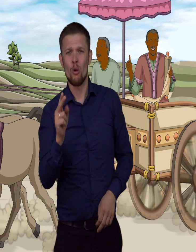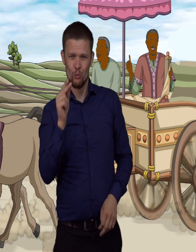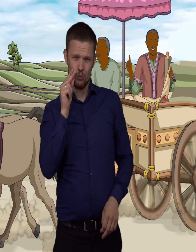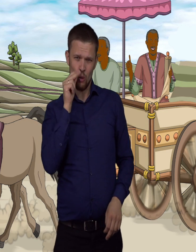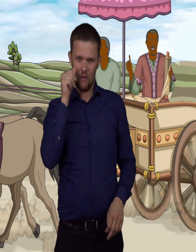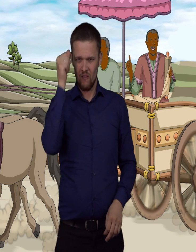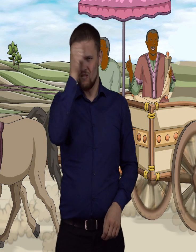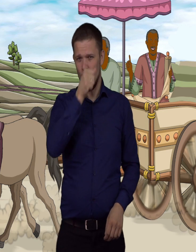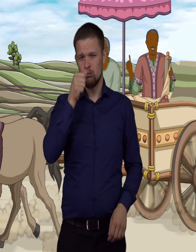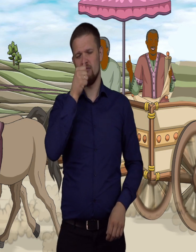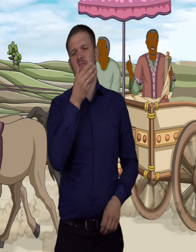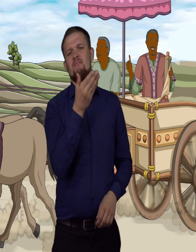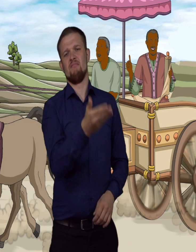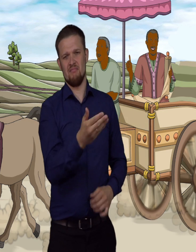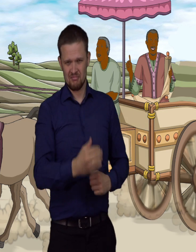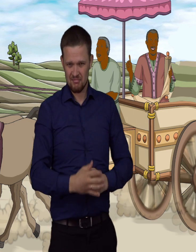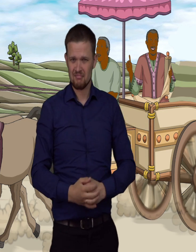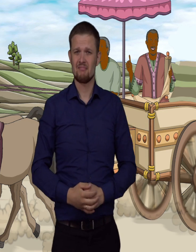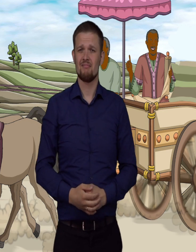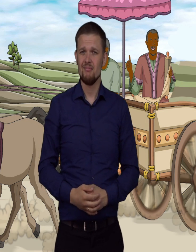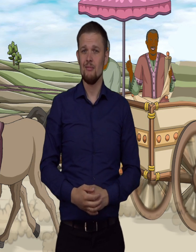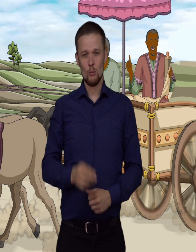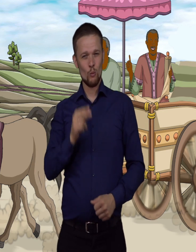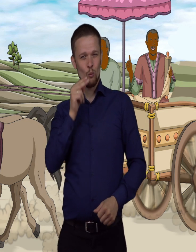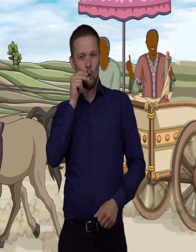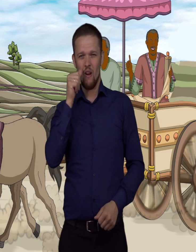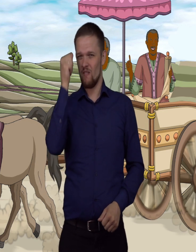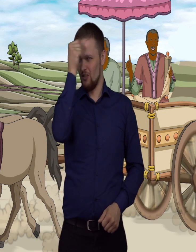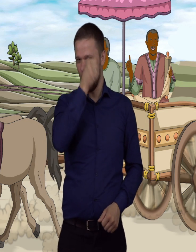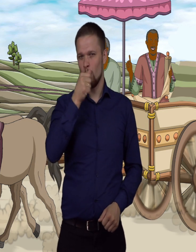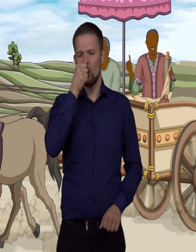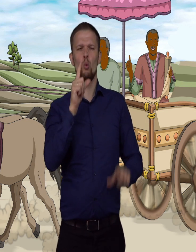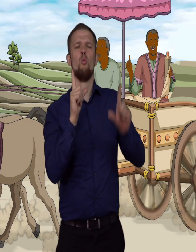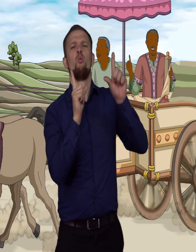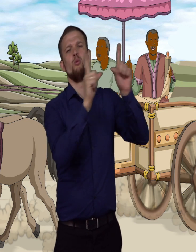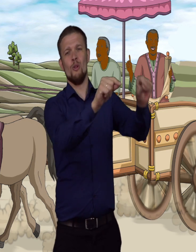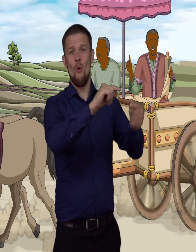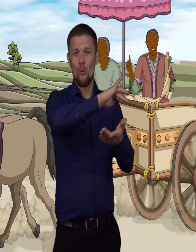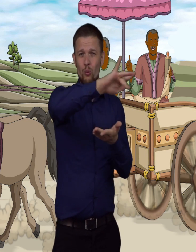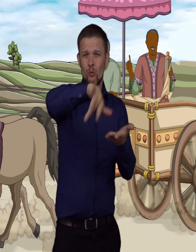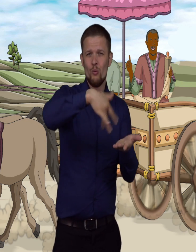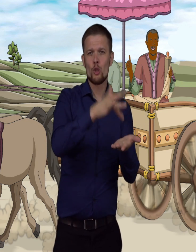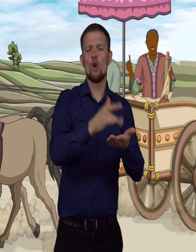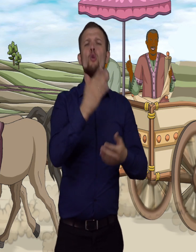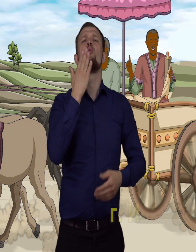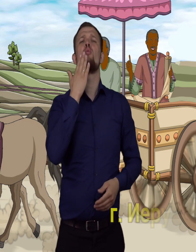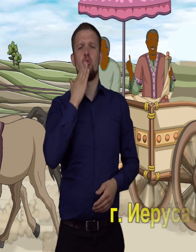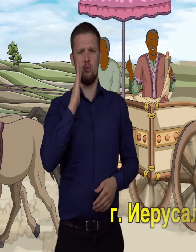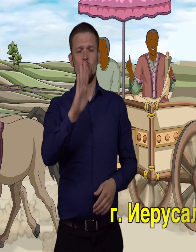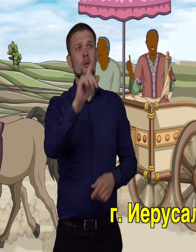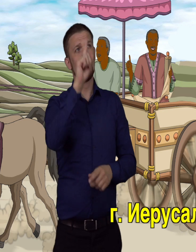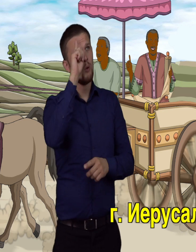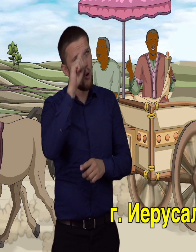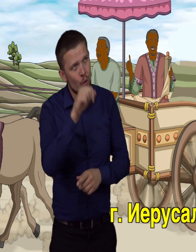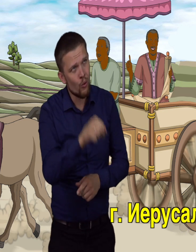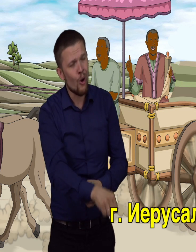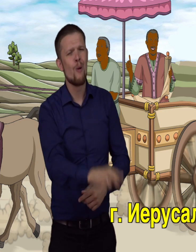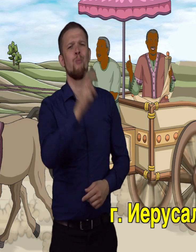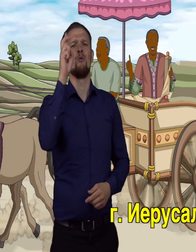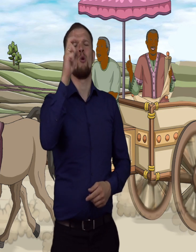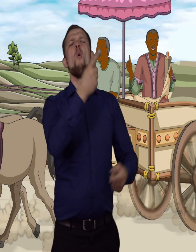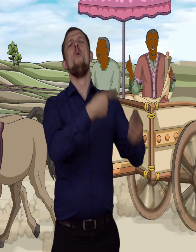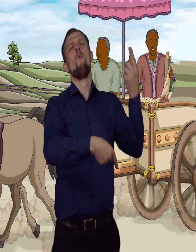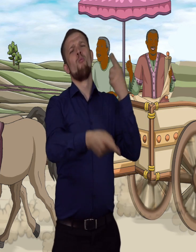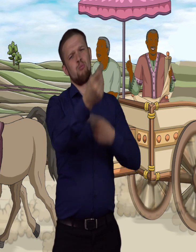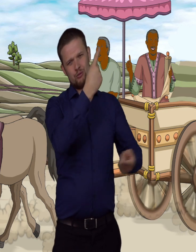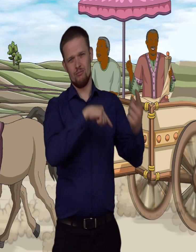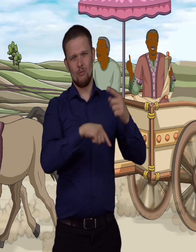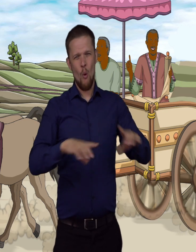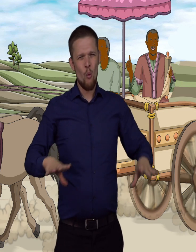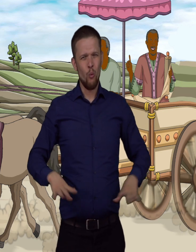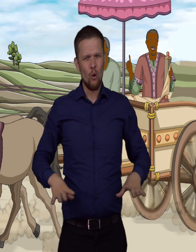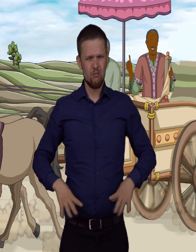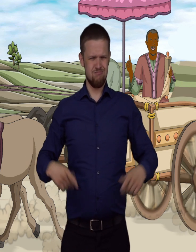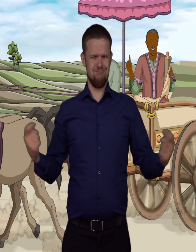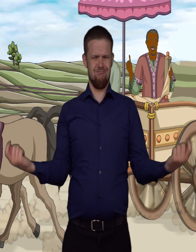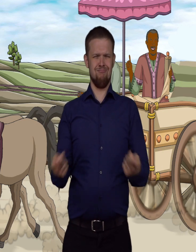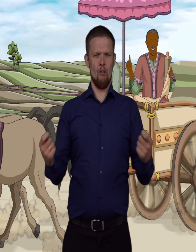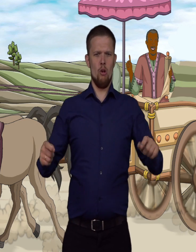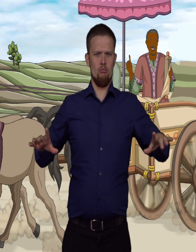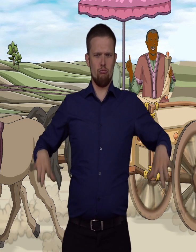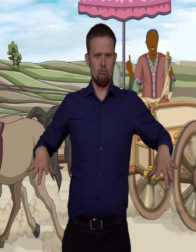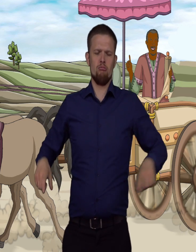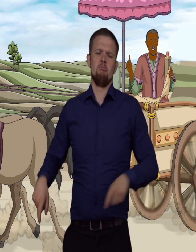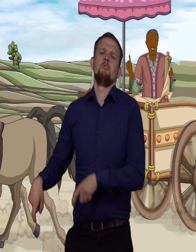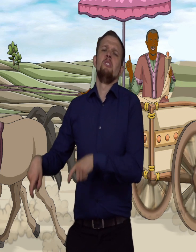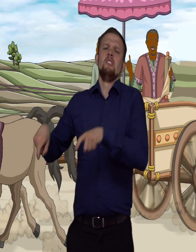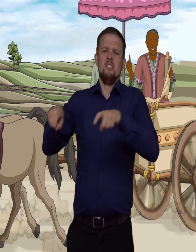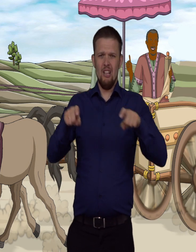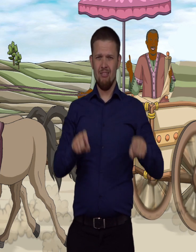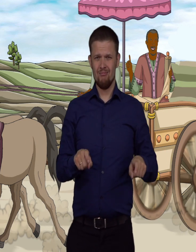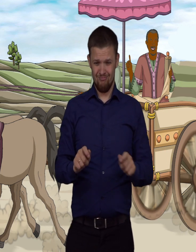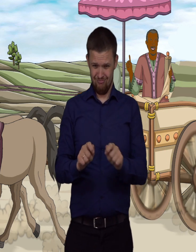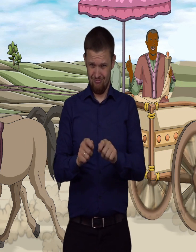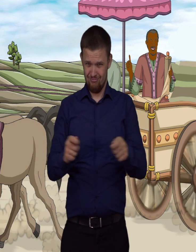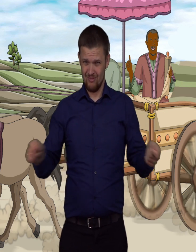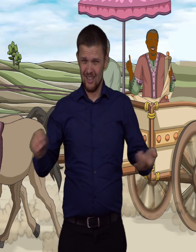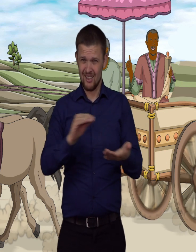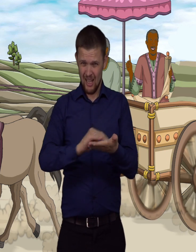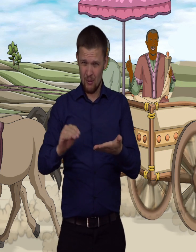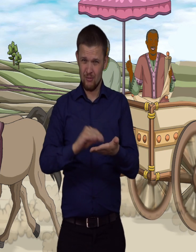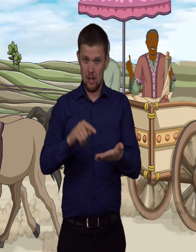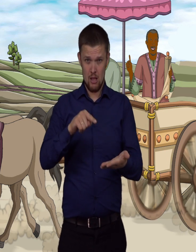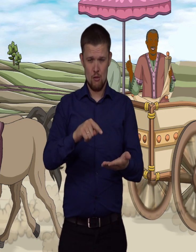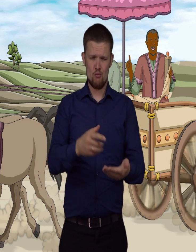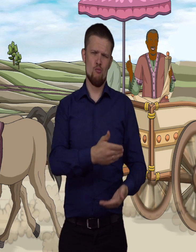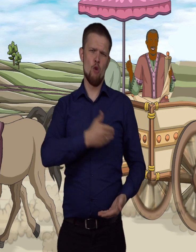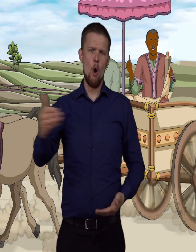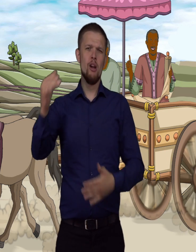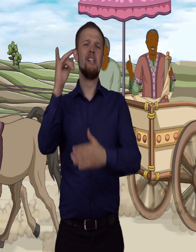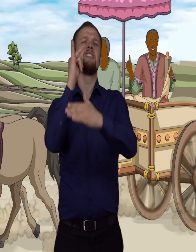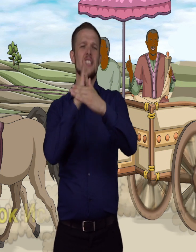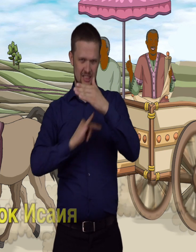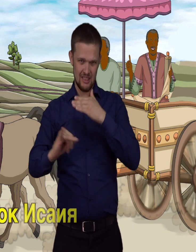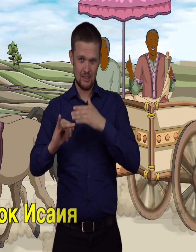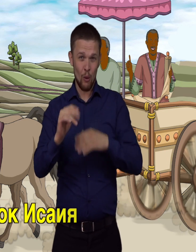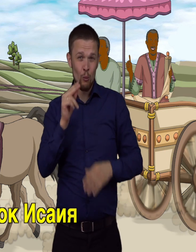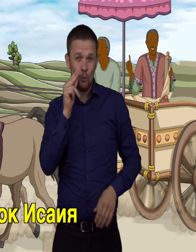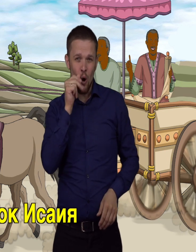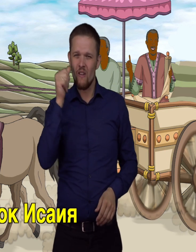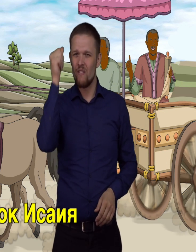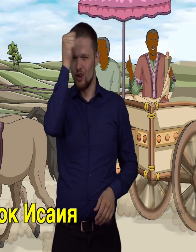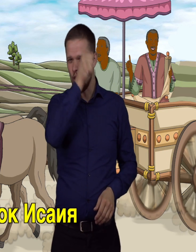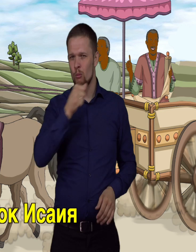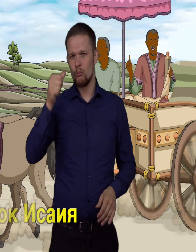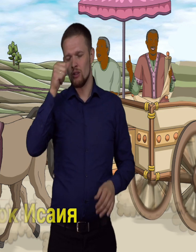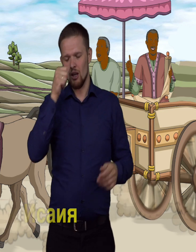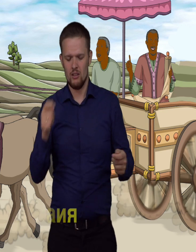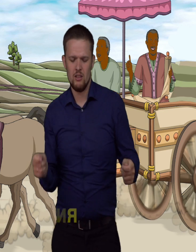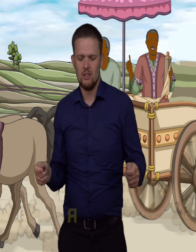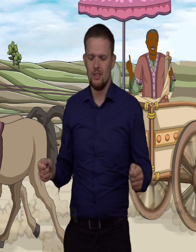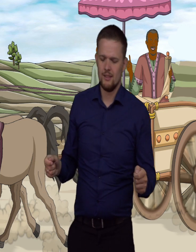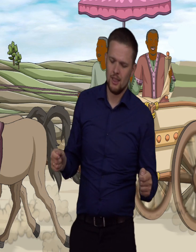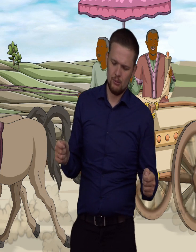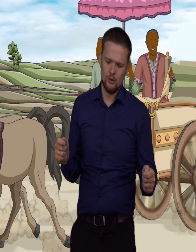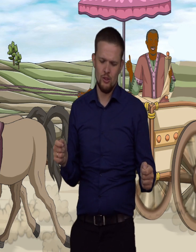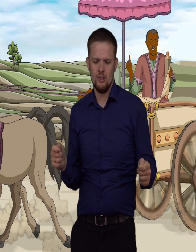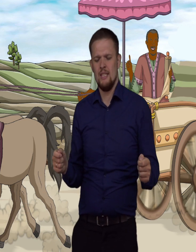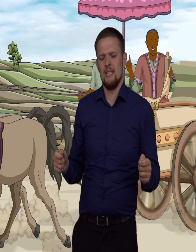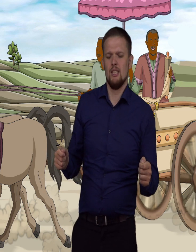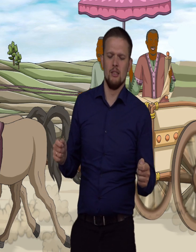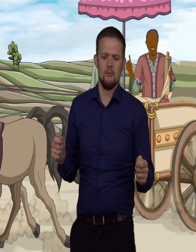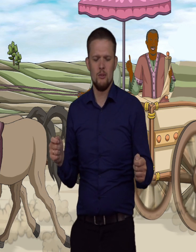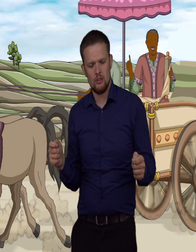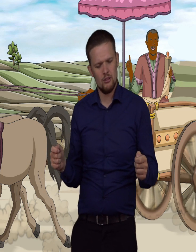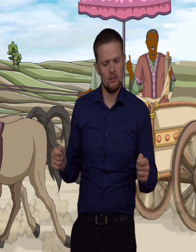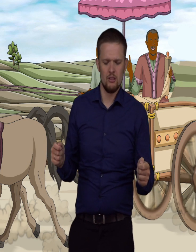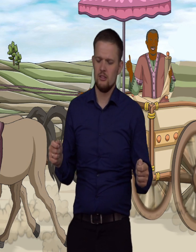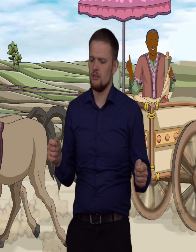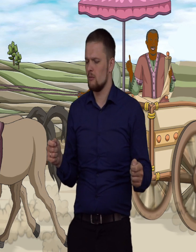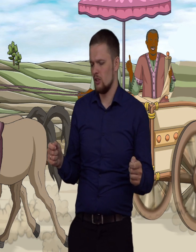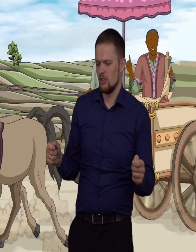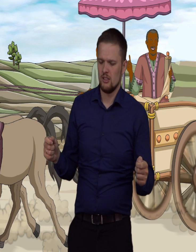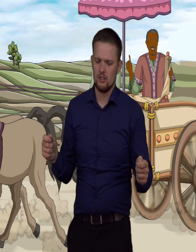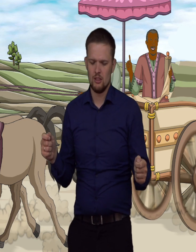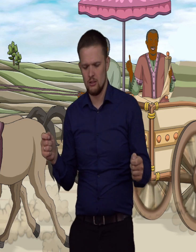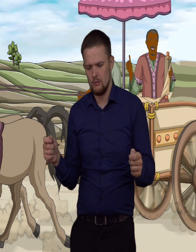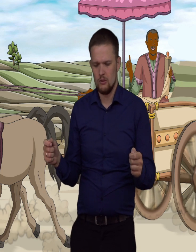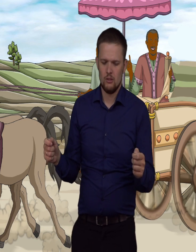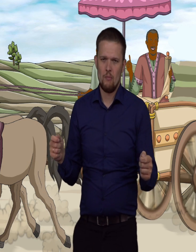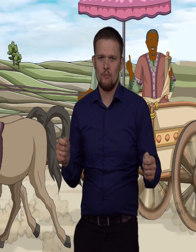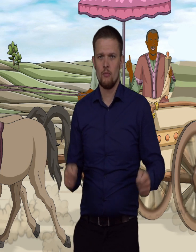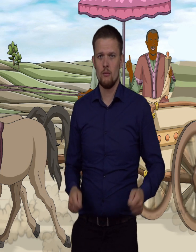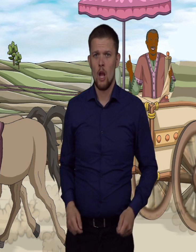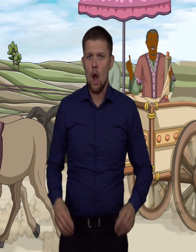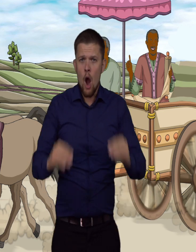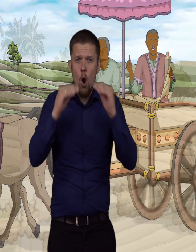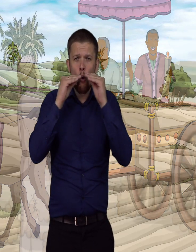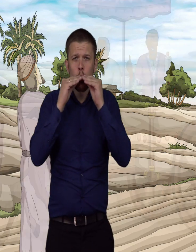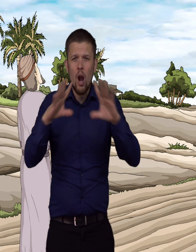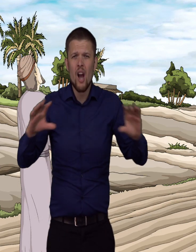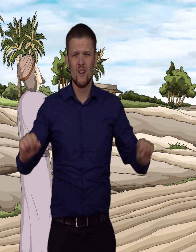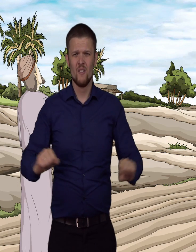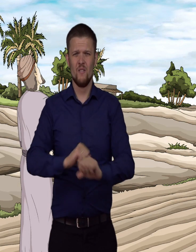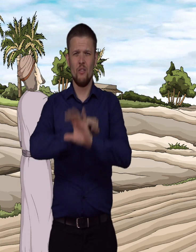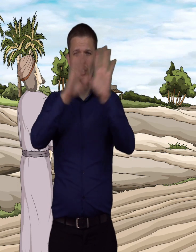He had gone to Jerusalem to worship, and on his return was sitting in his chariot reading Isaiah the prophet.